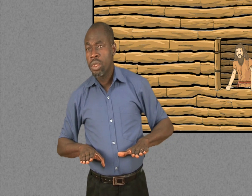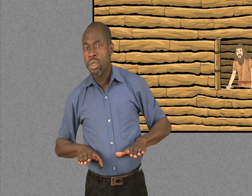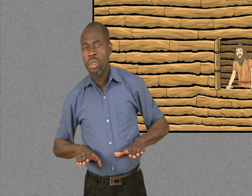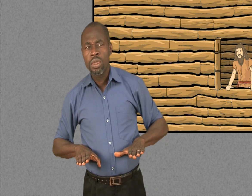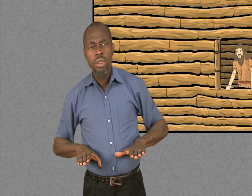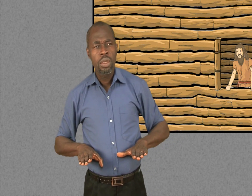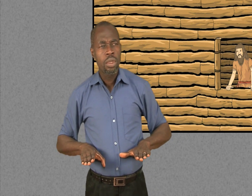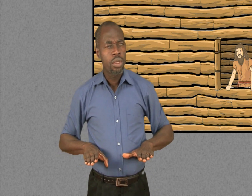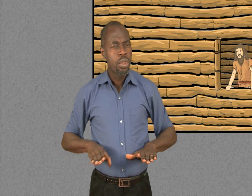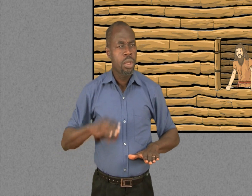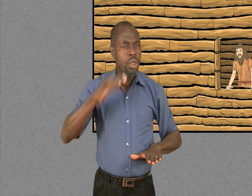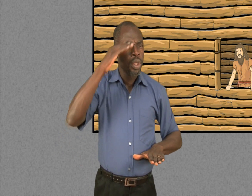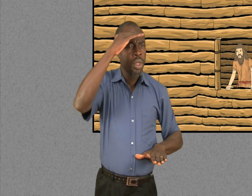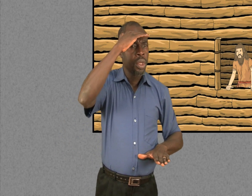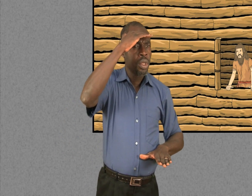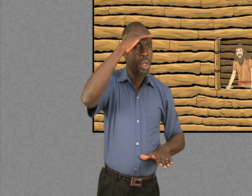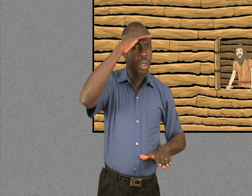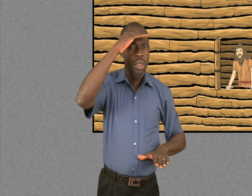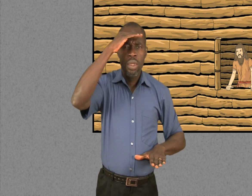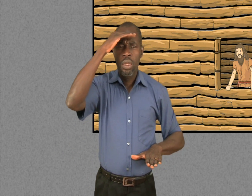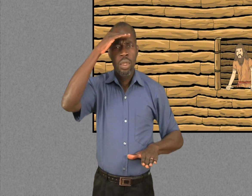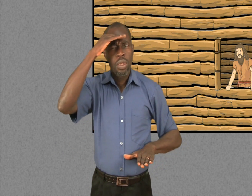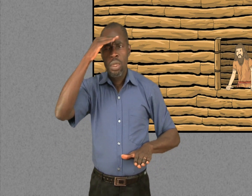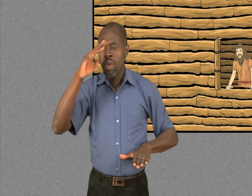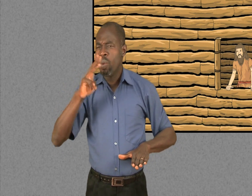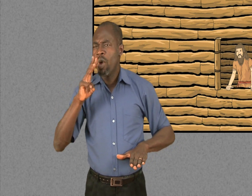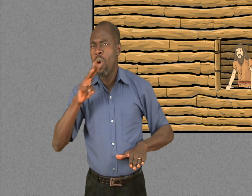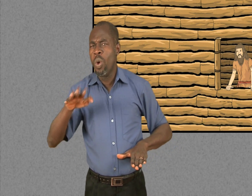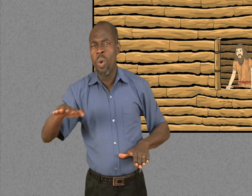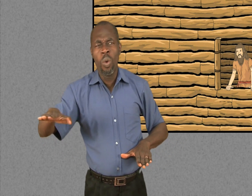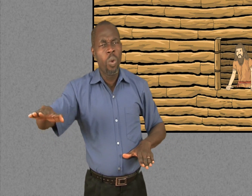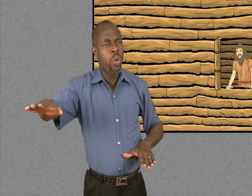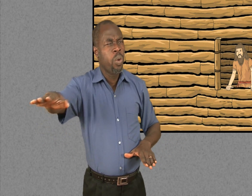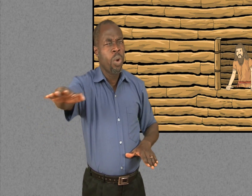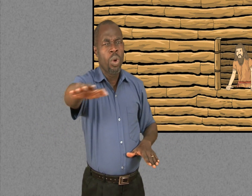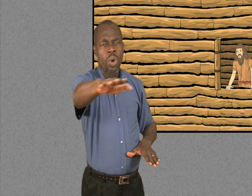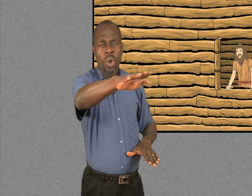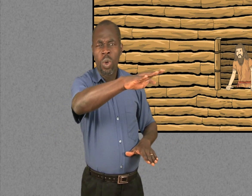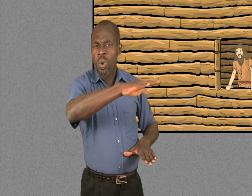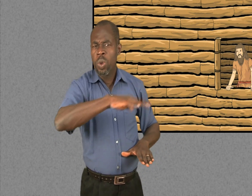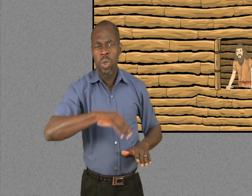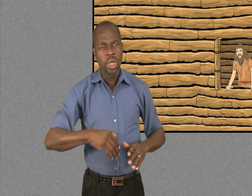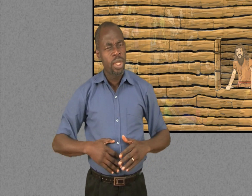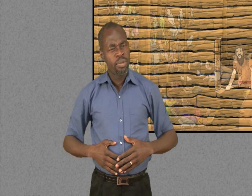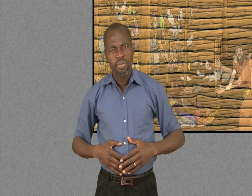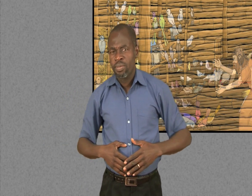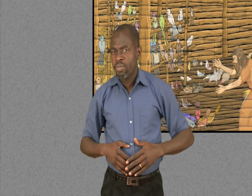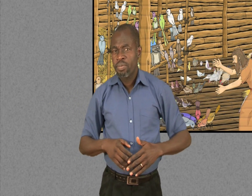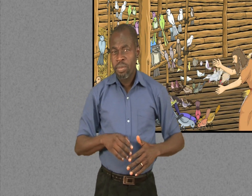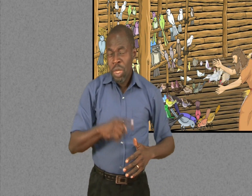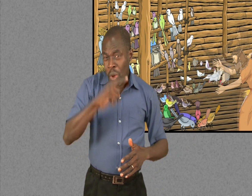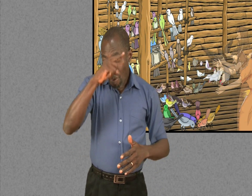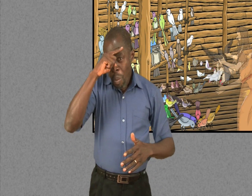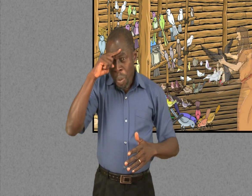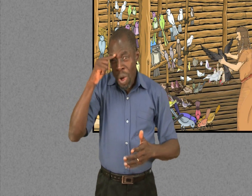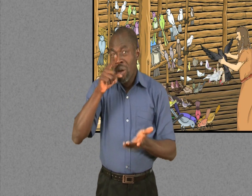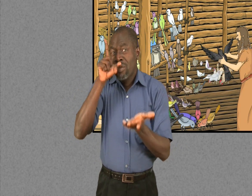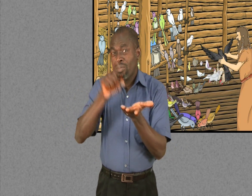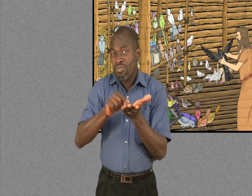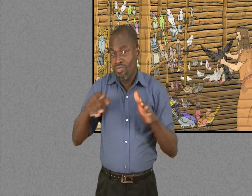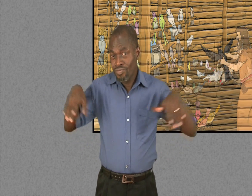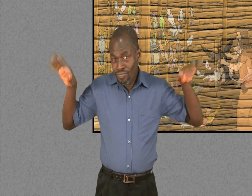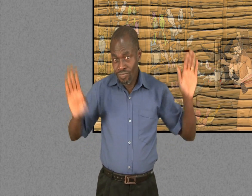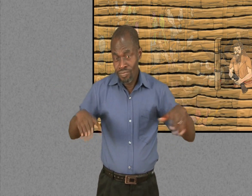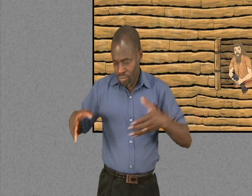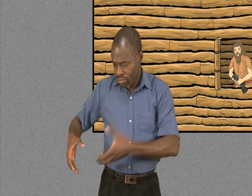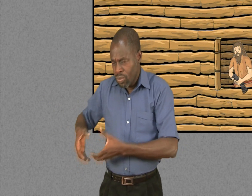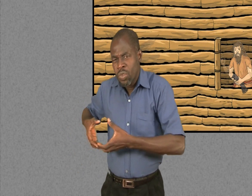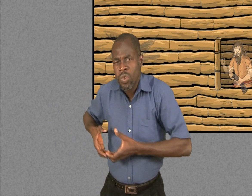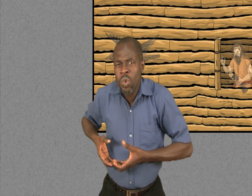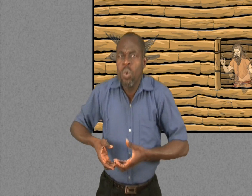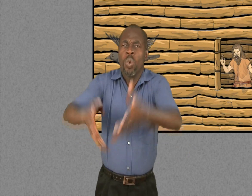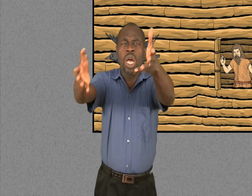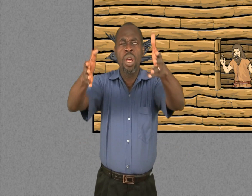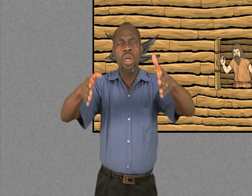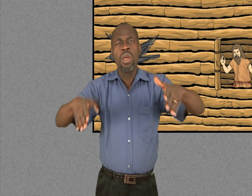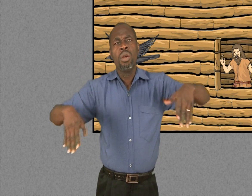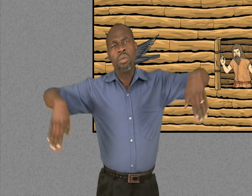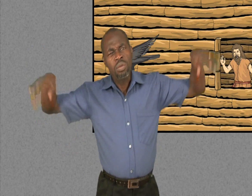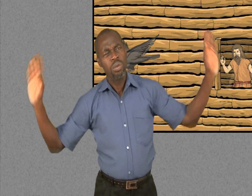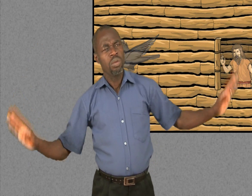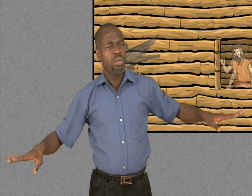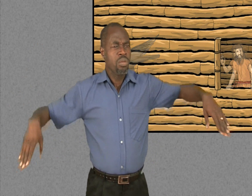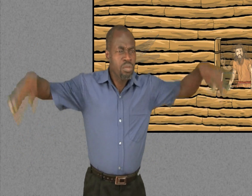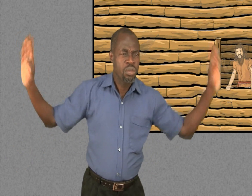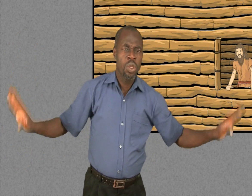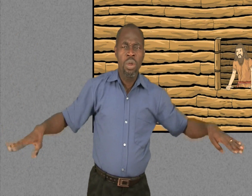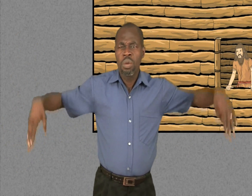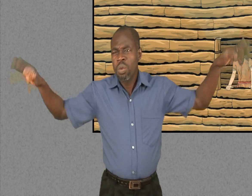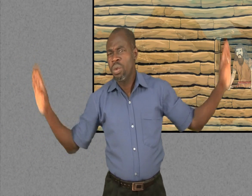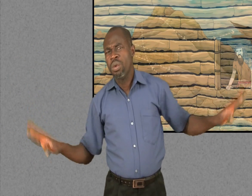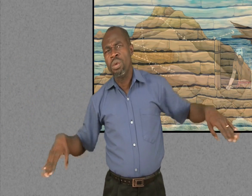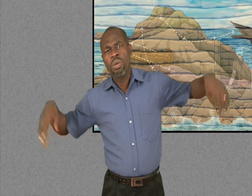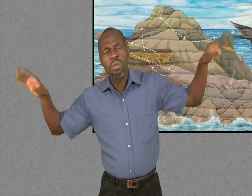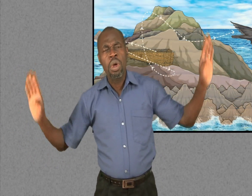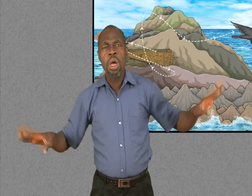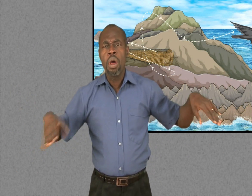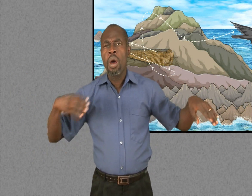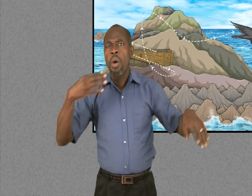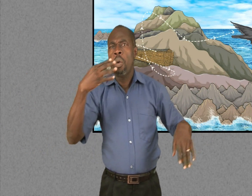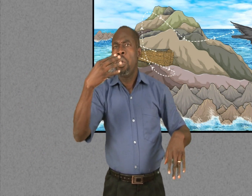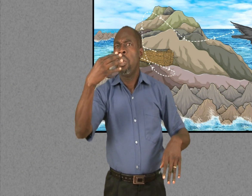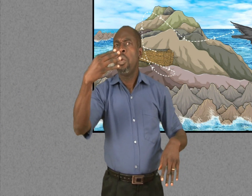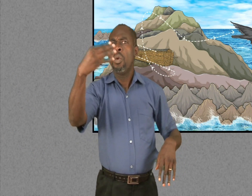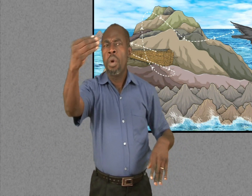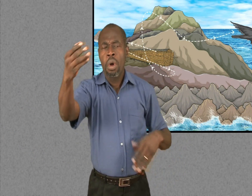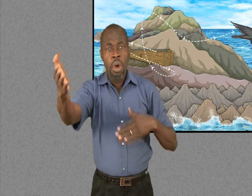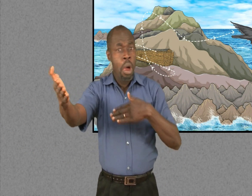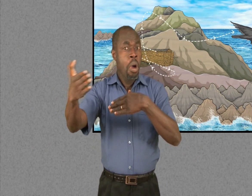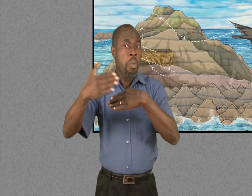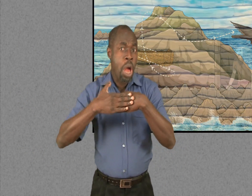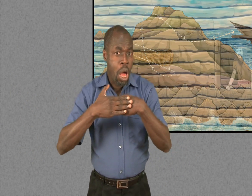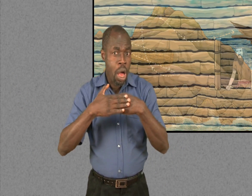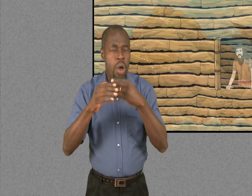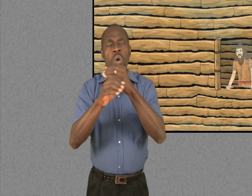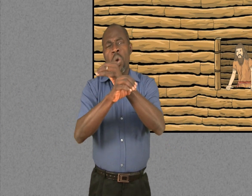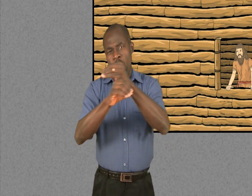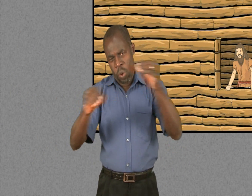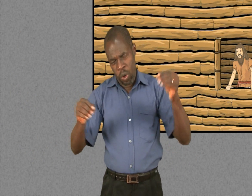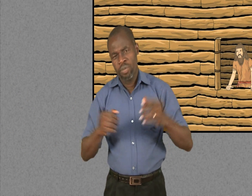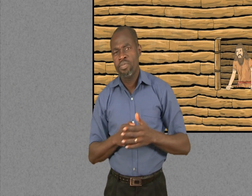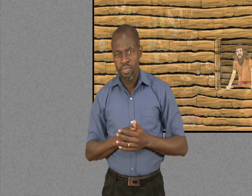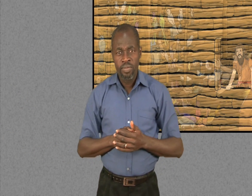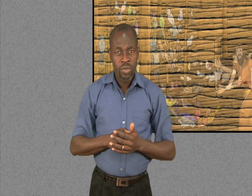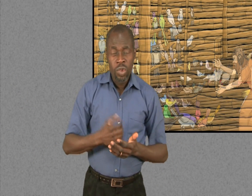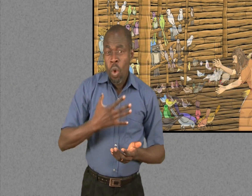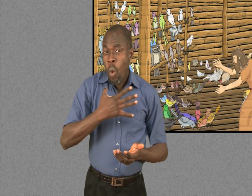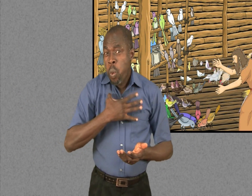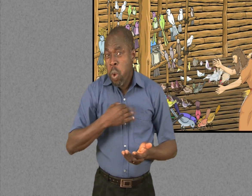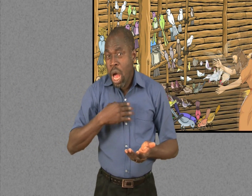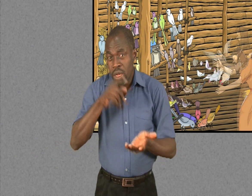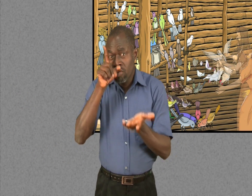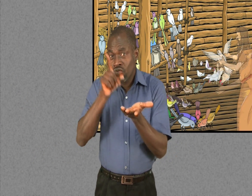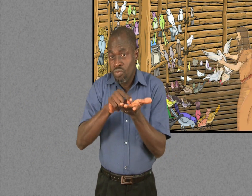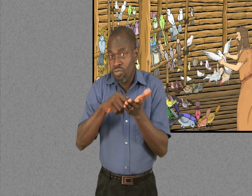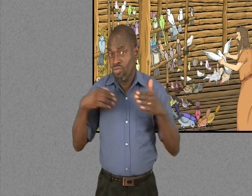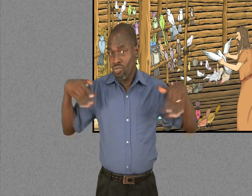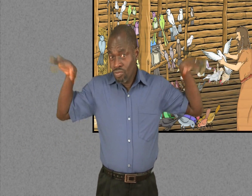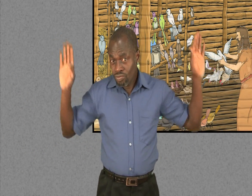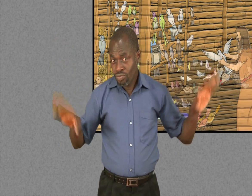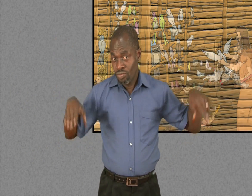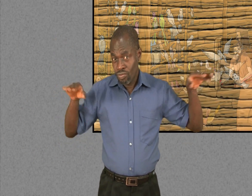It kept flying back and forth until the waters had dried up from the earth.